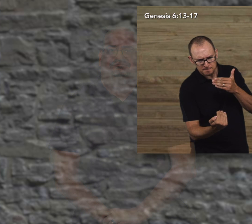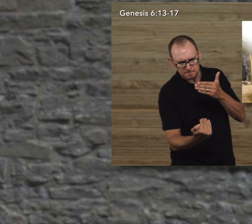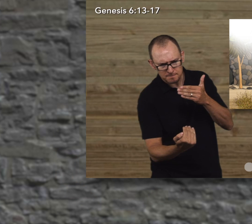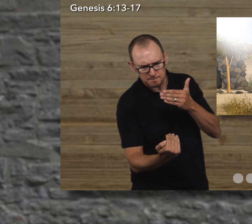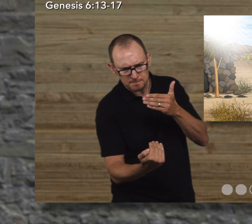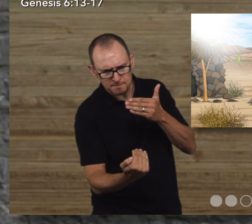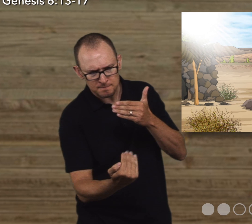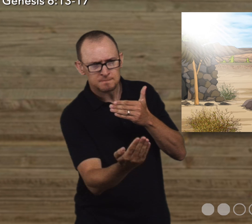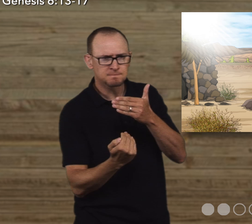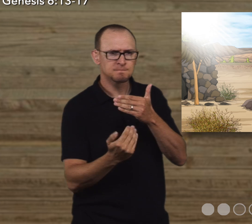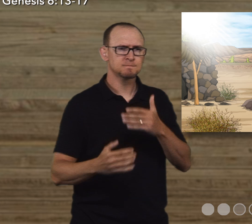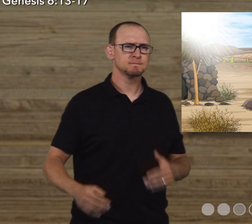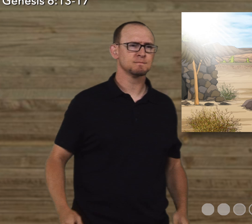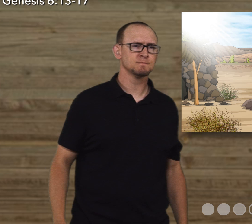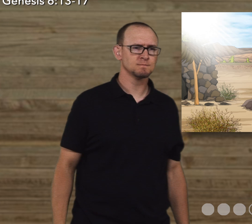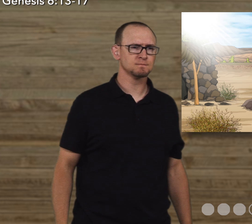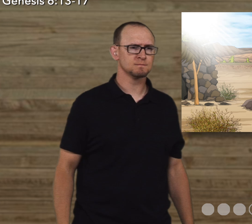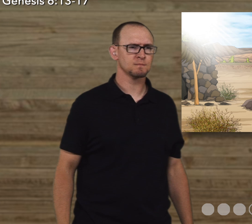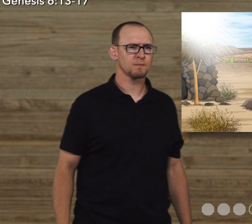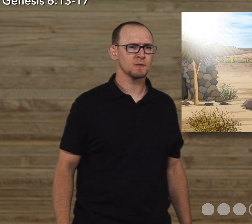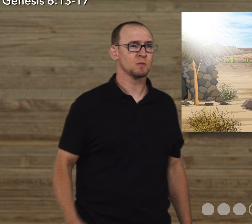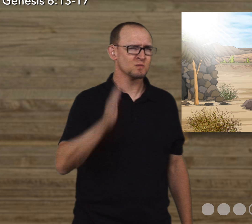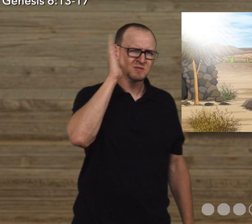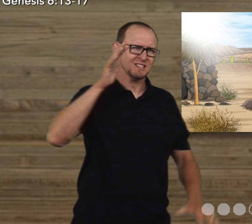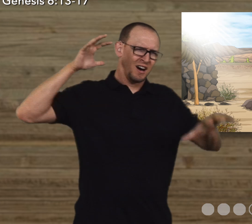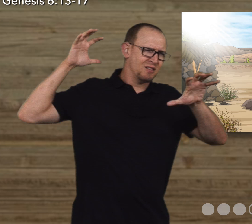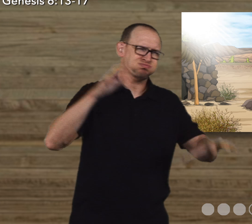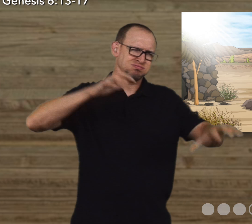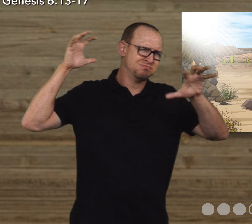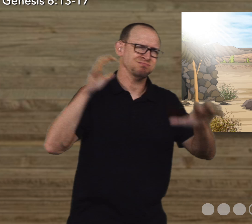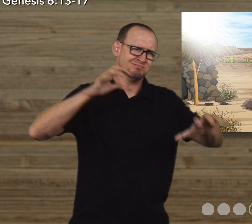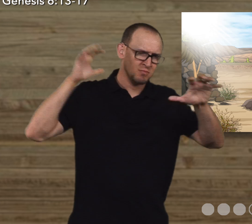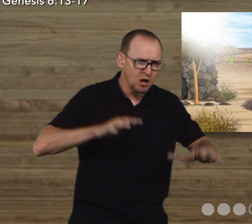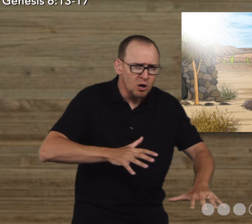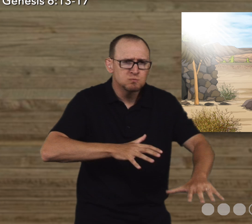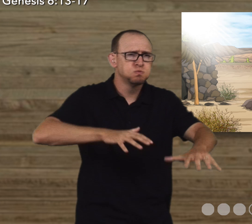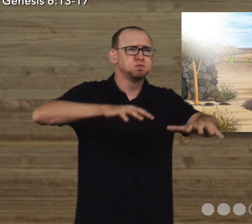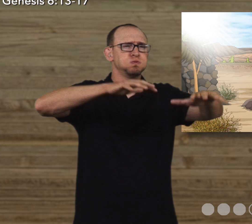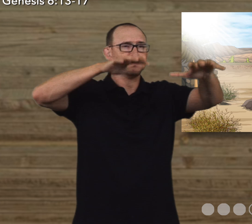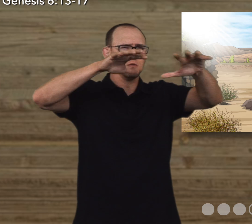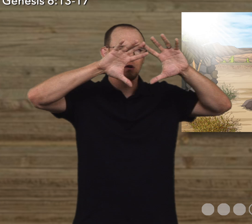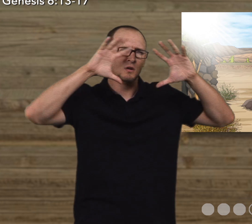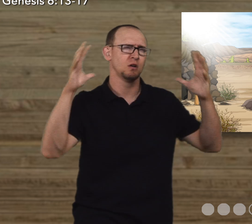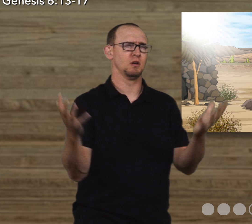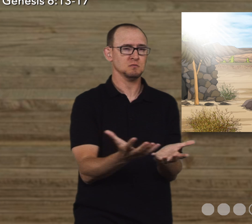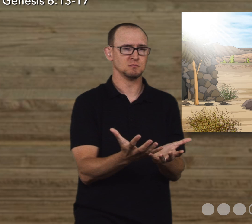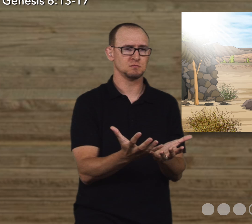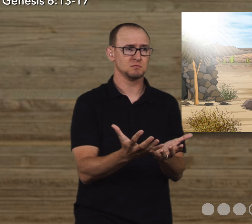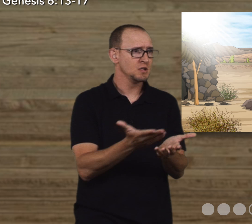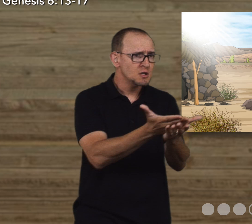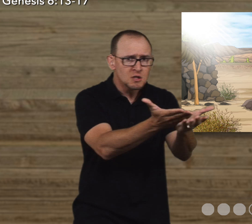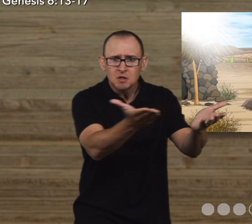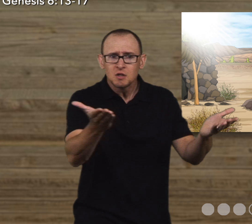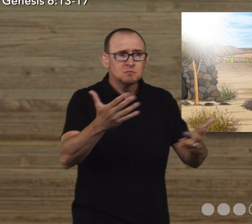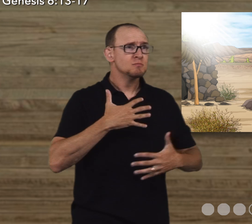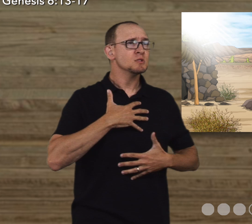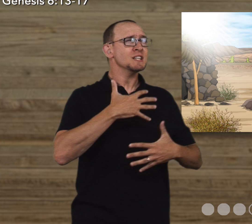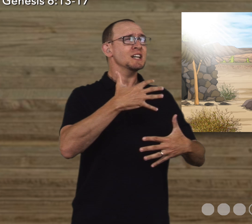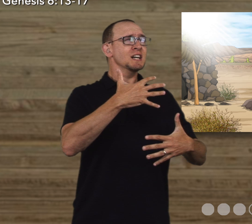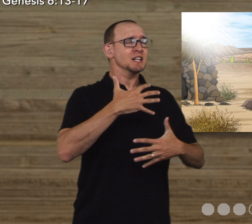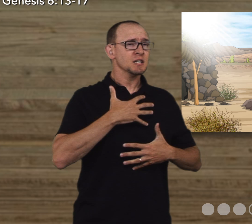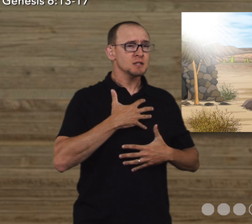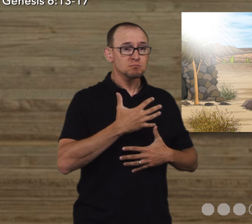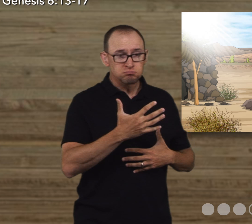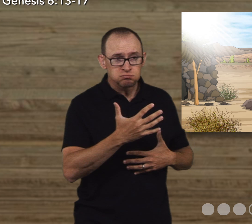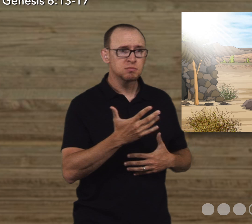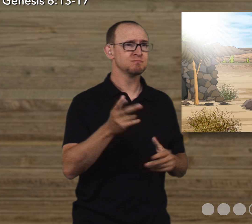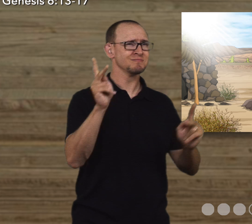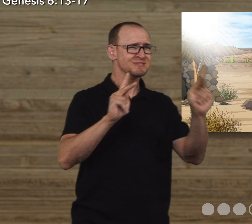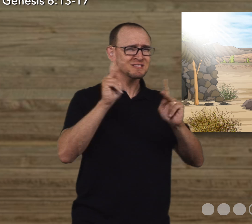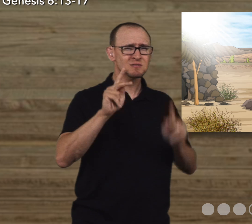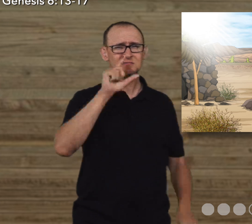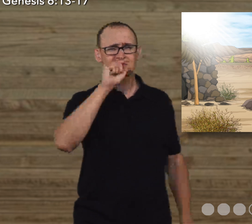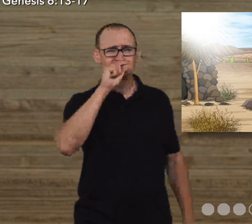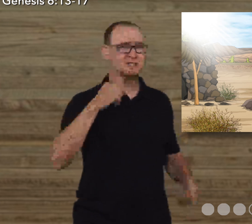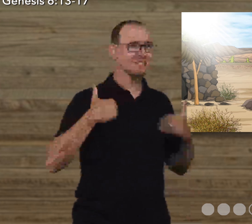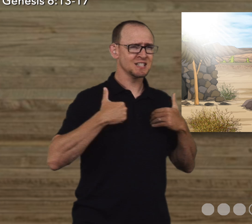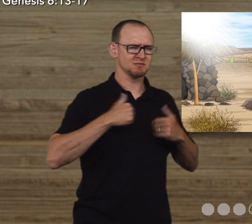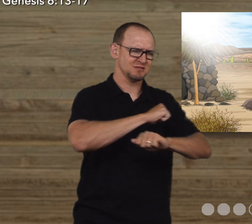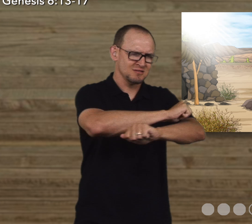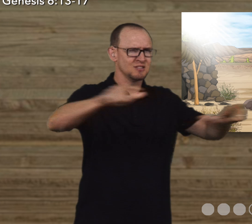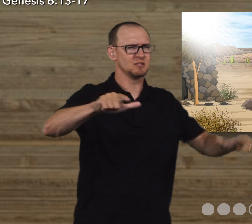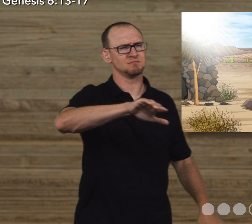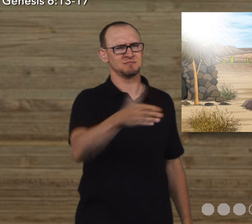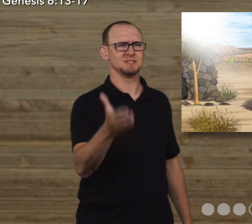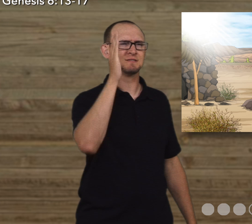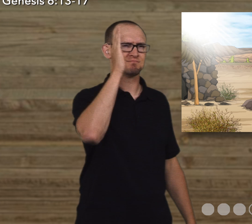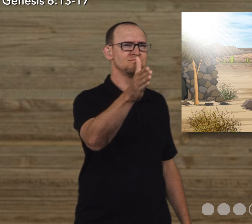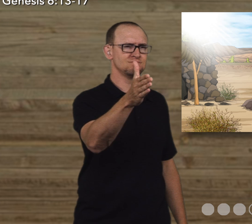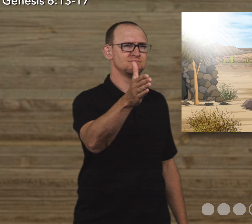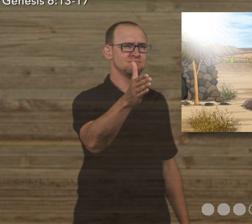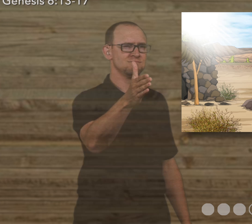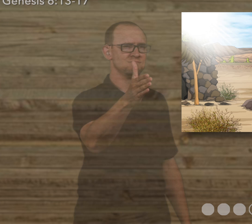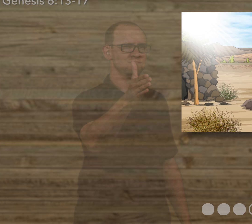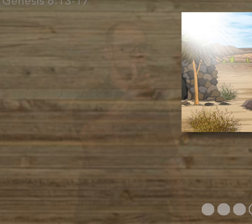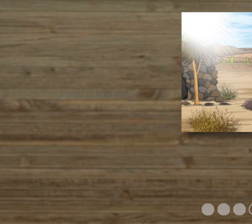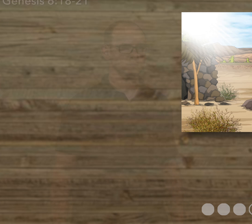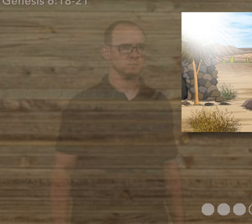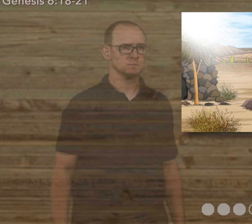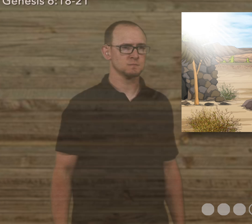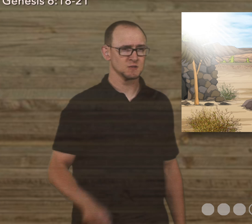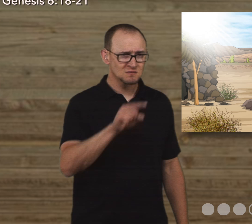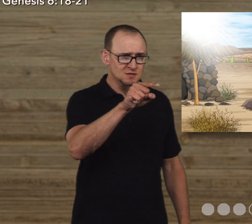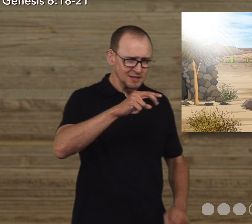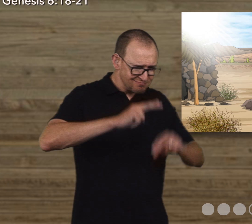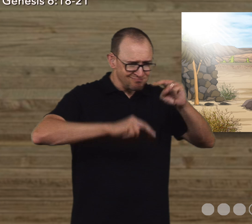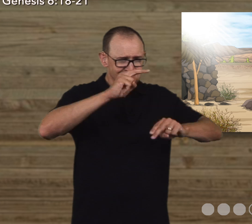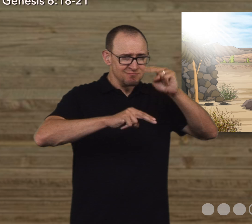Everything on the earth will perish.